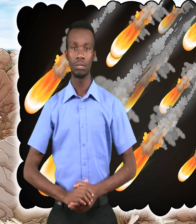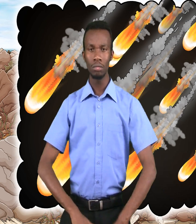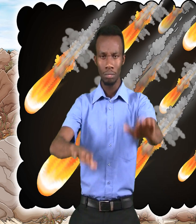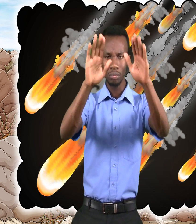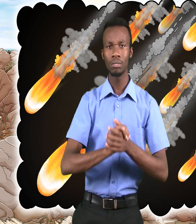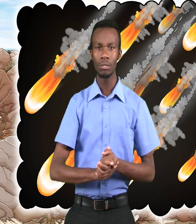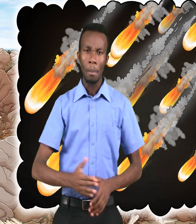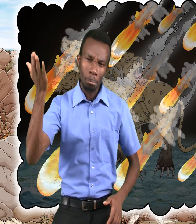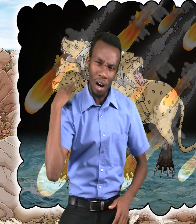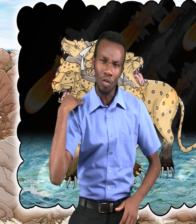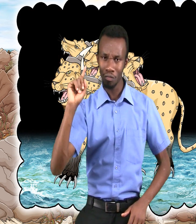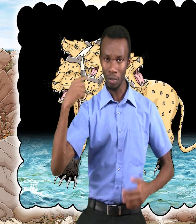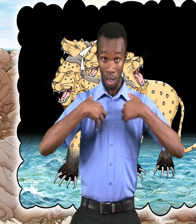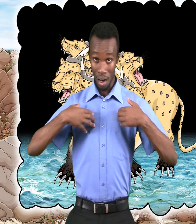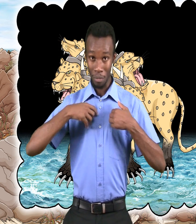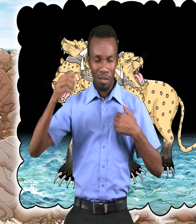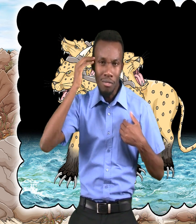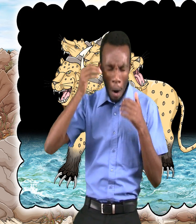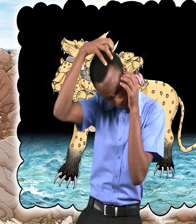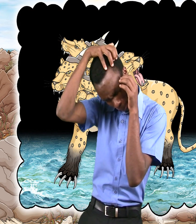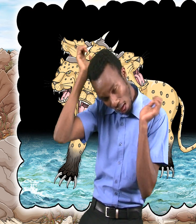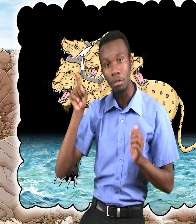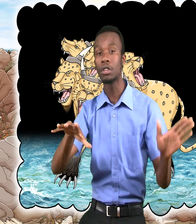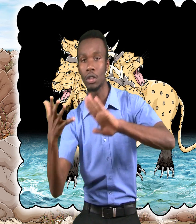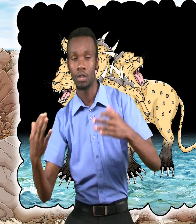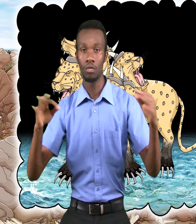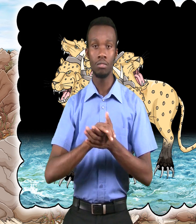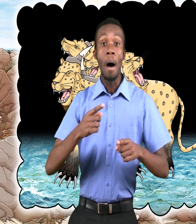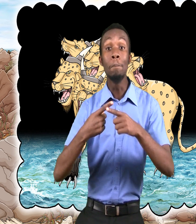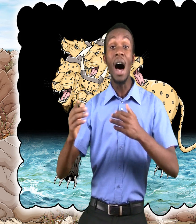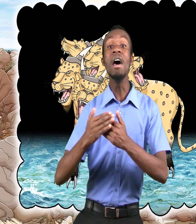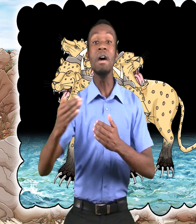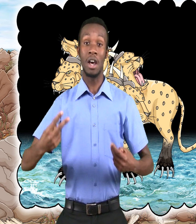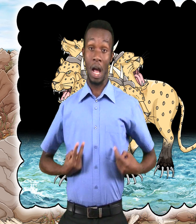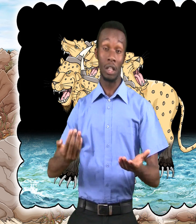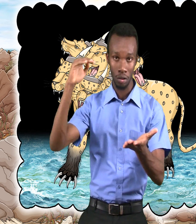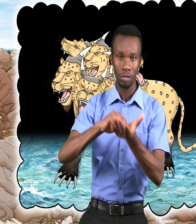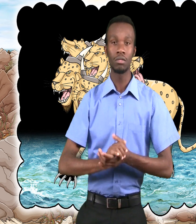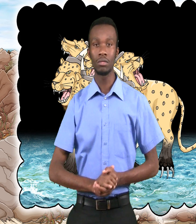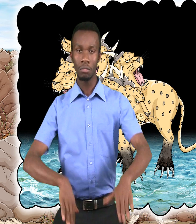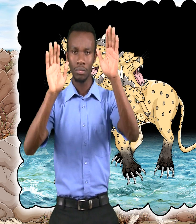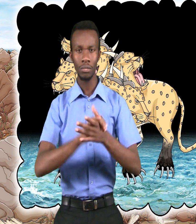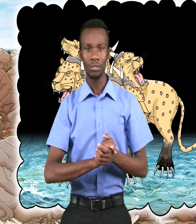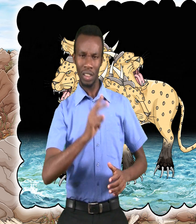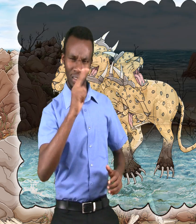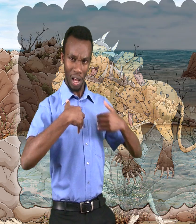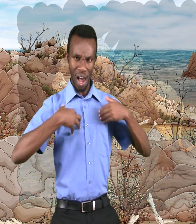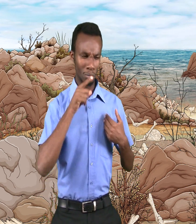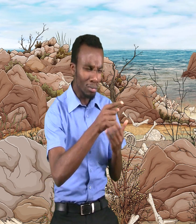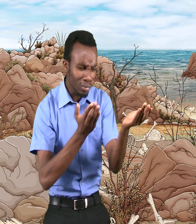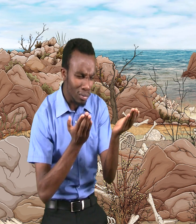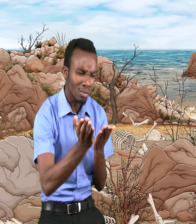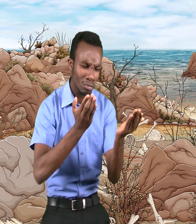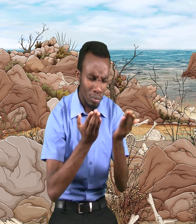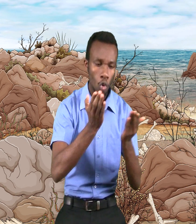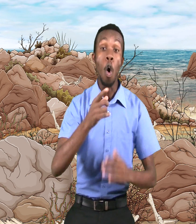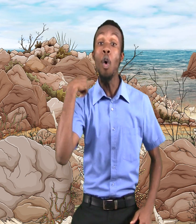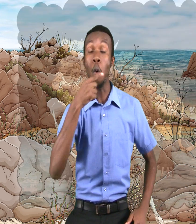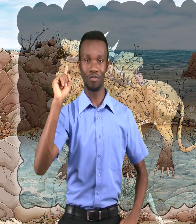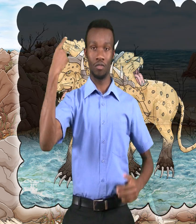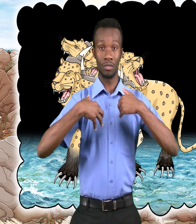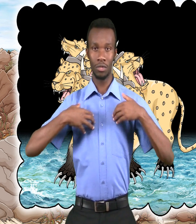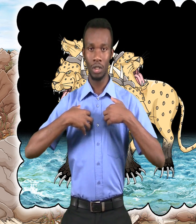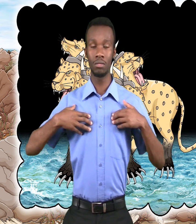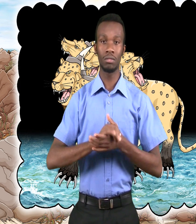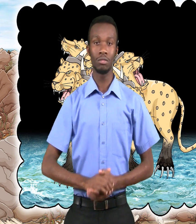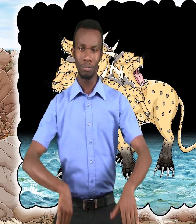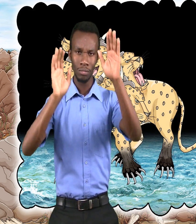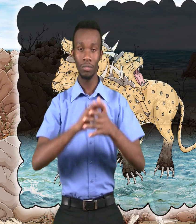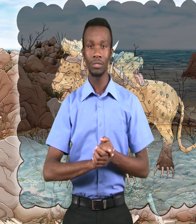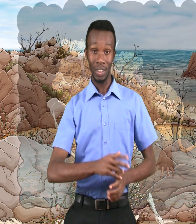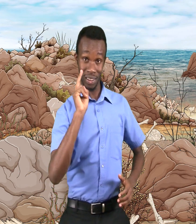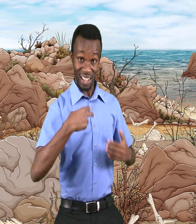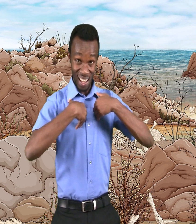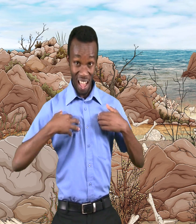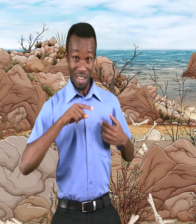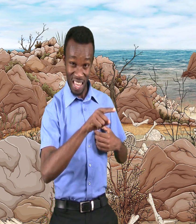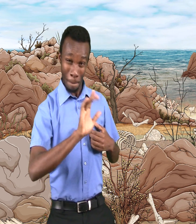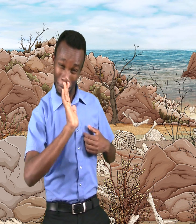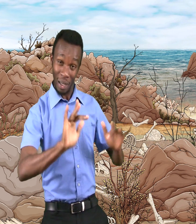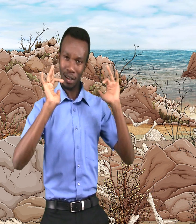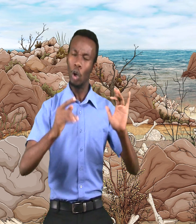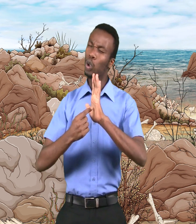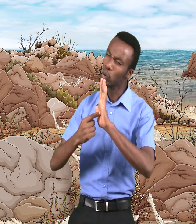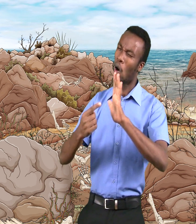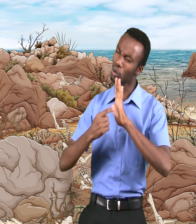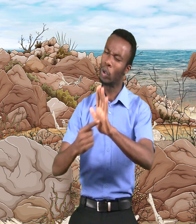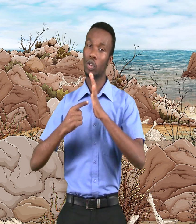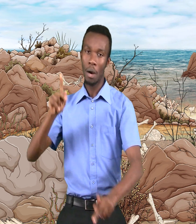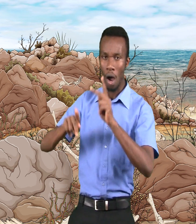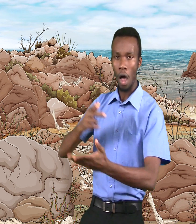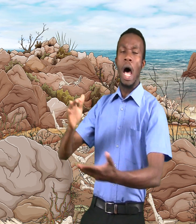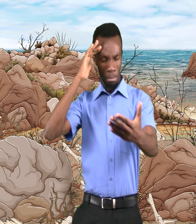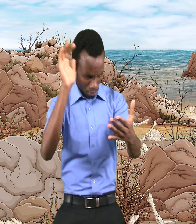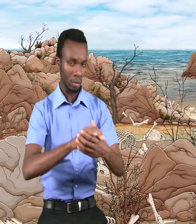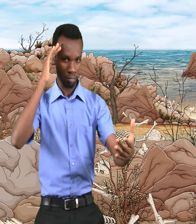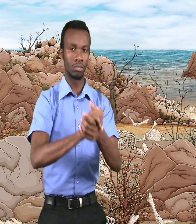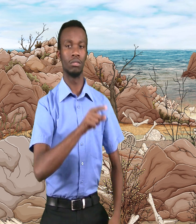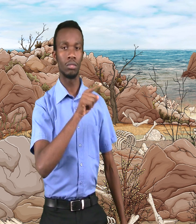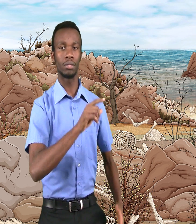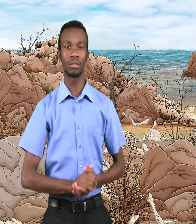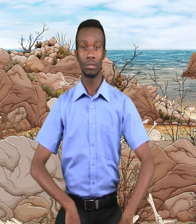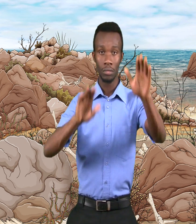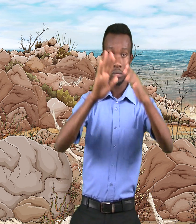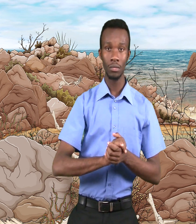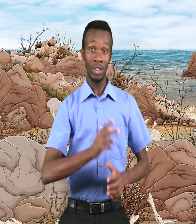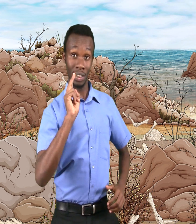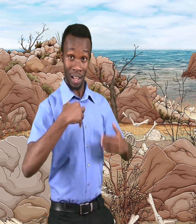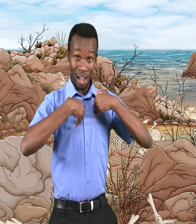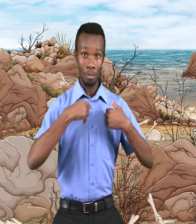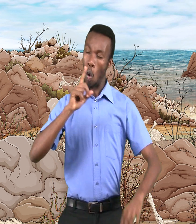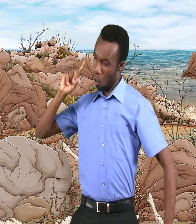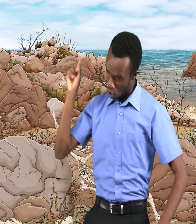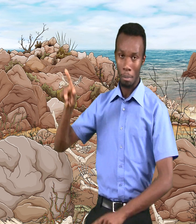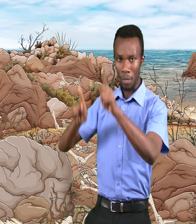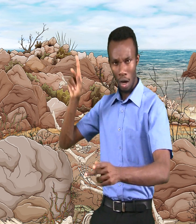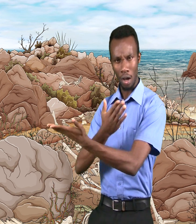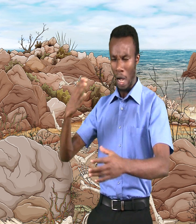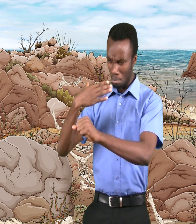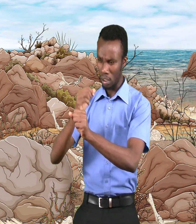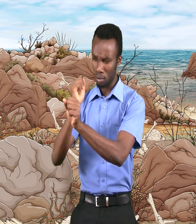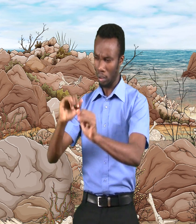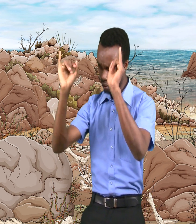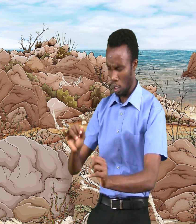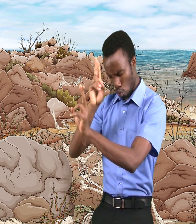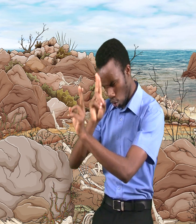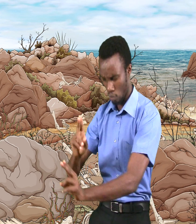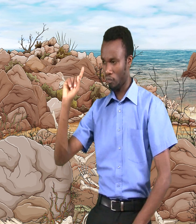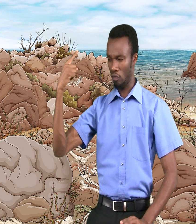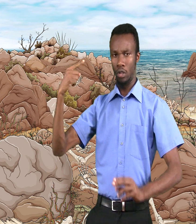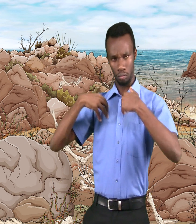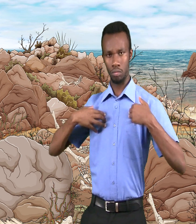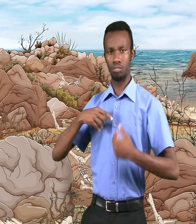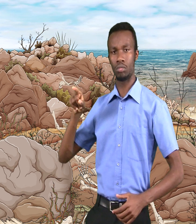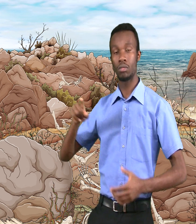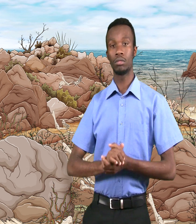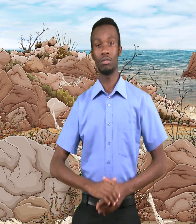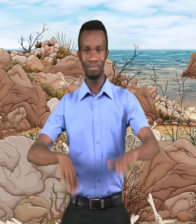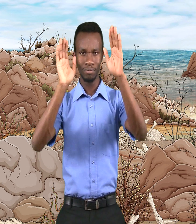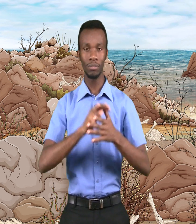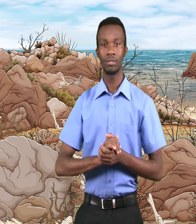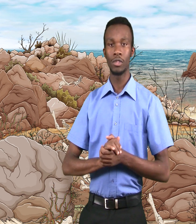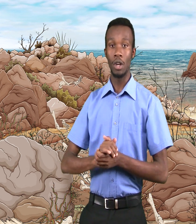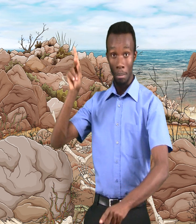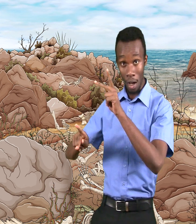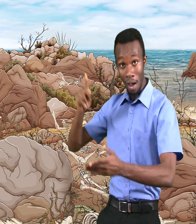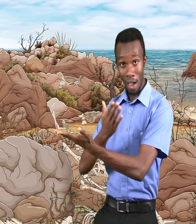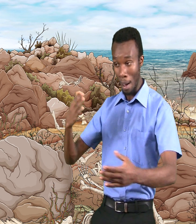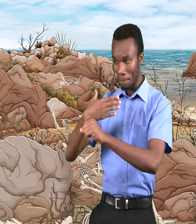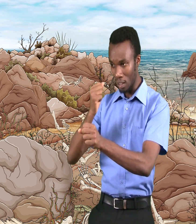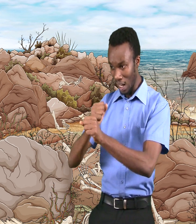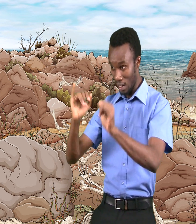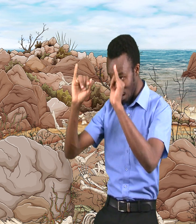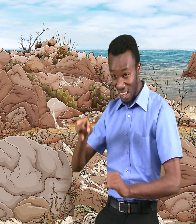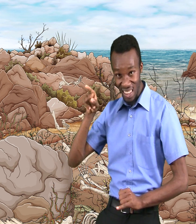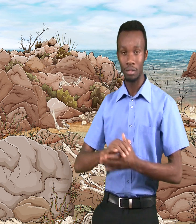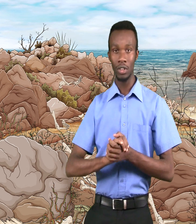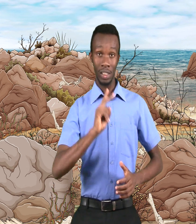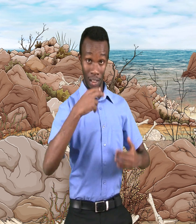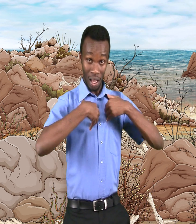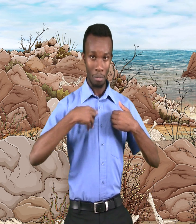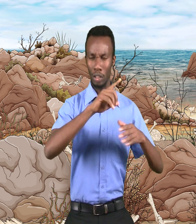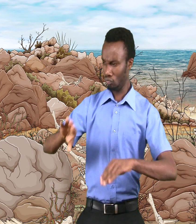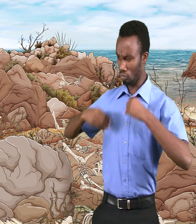Because of the signs it was given to perform on behalf of the first beast, it deceived those who dwell on the earth, telling them to make an image to the beast that had been wounded by the sword and yet had lived.